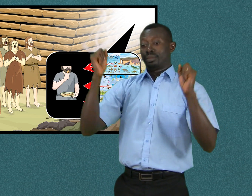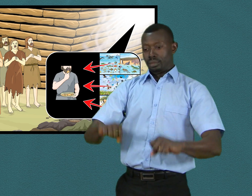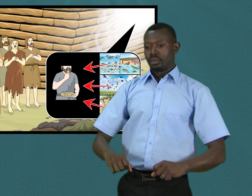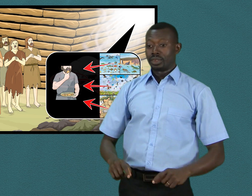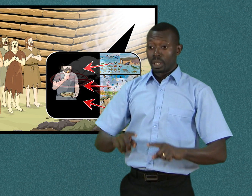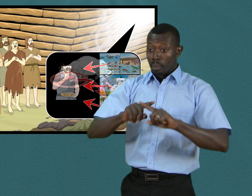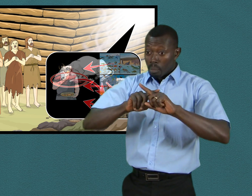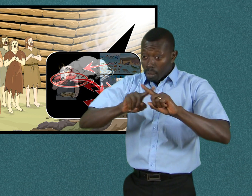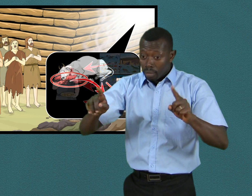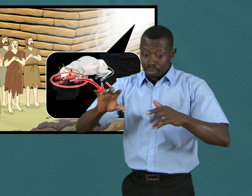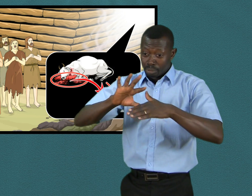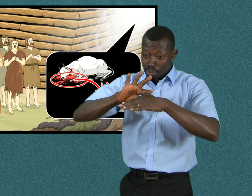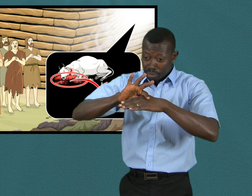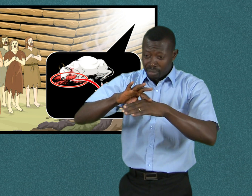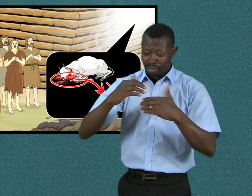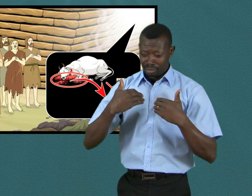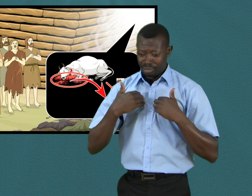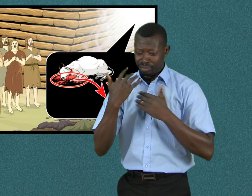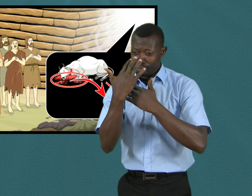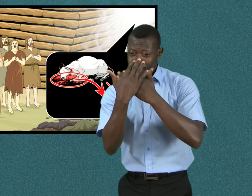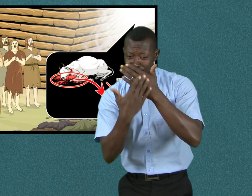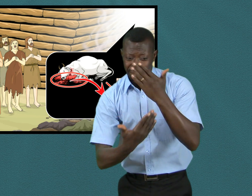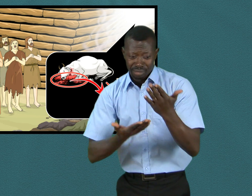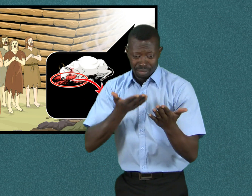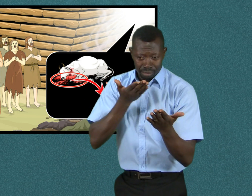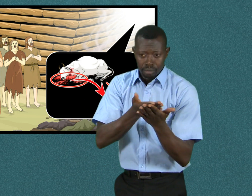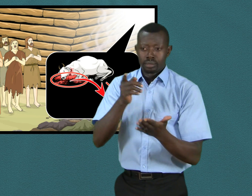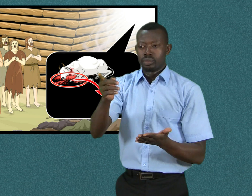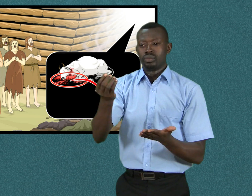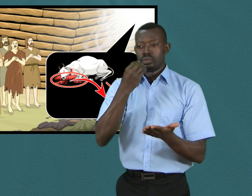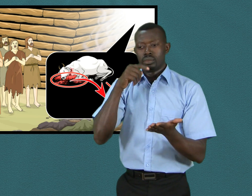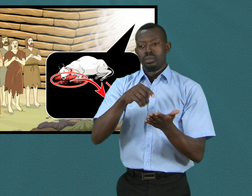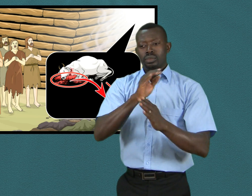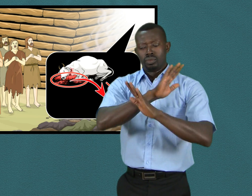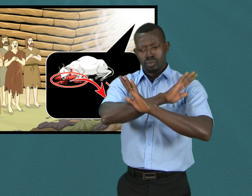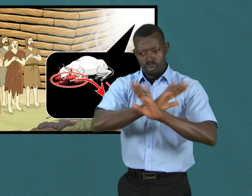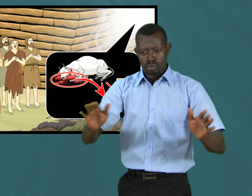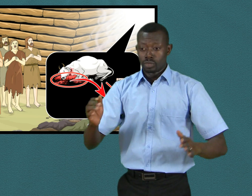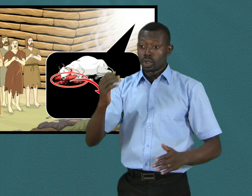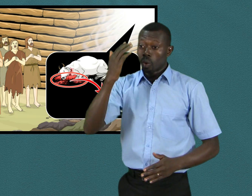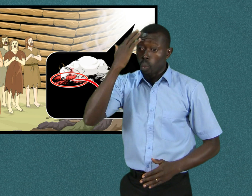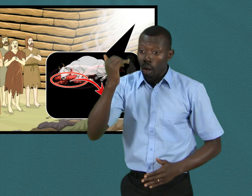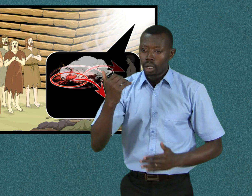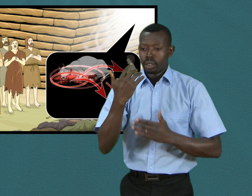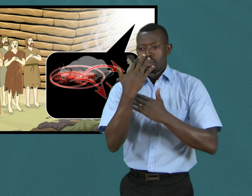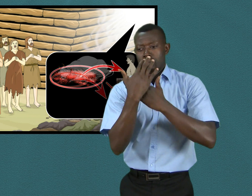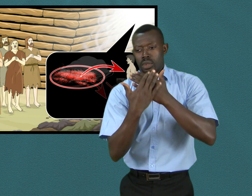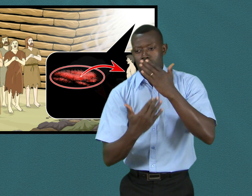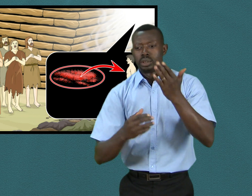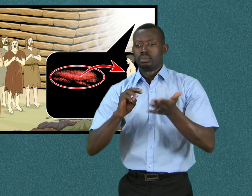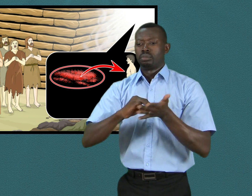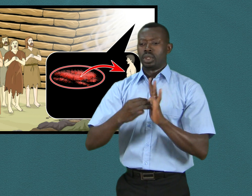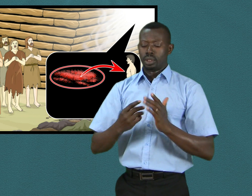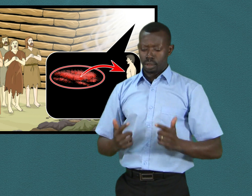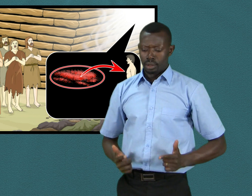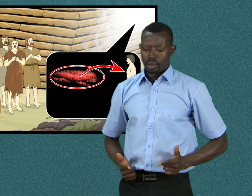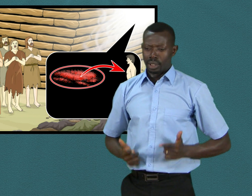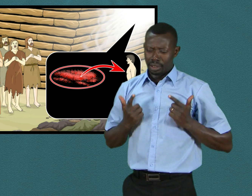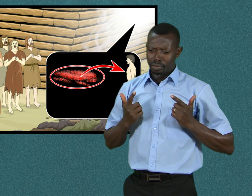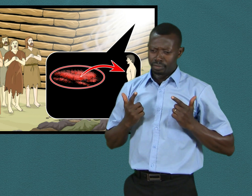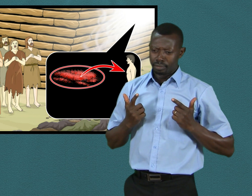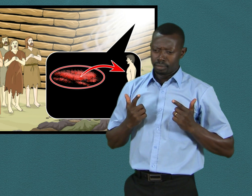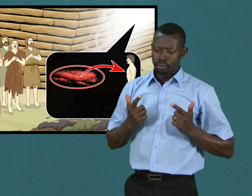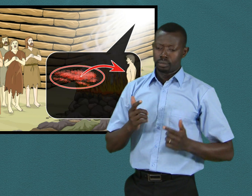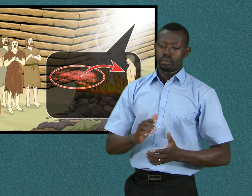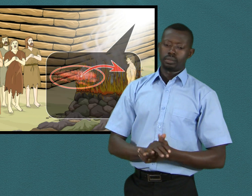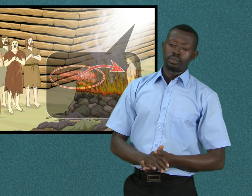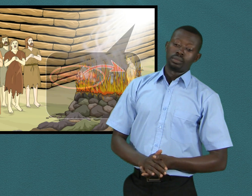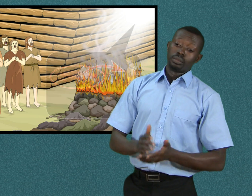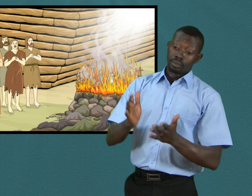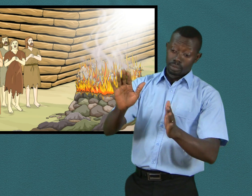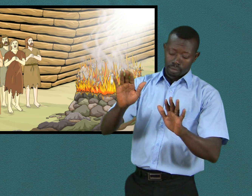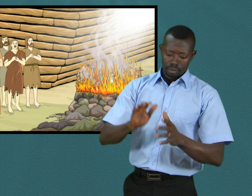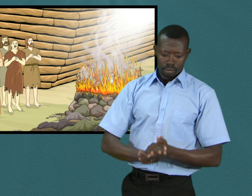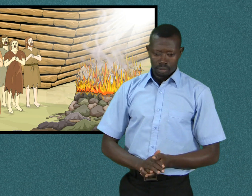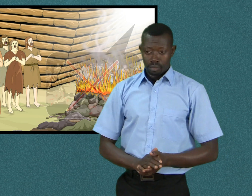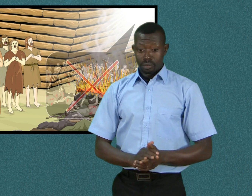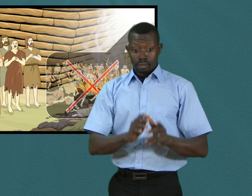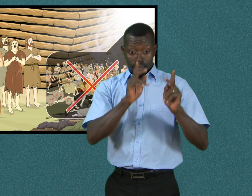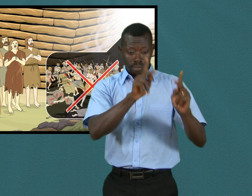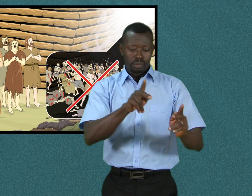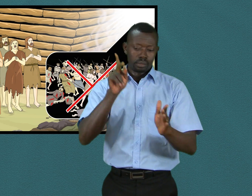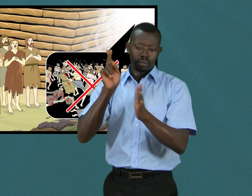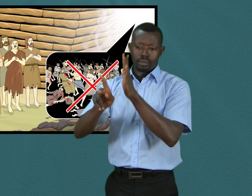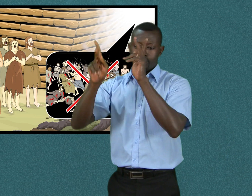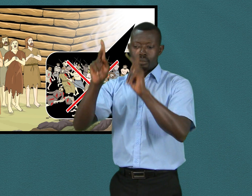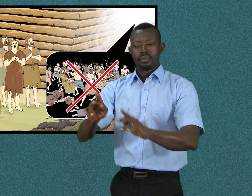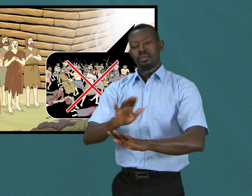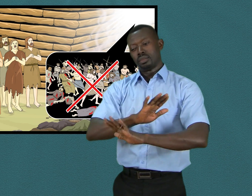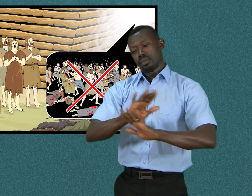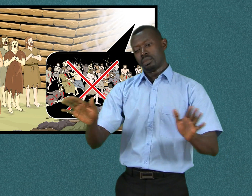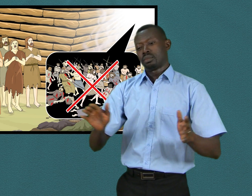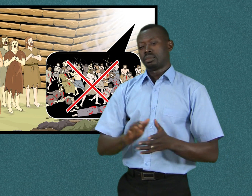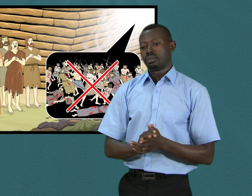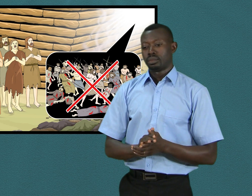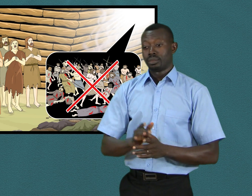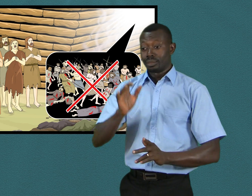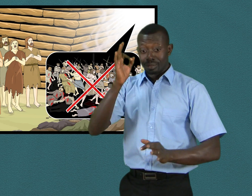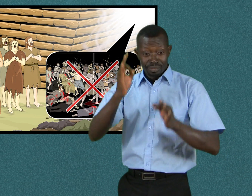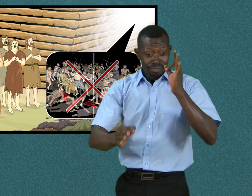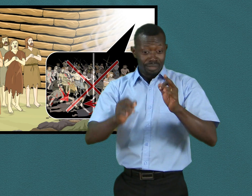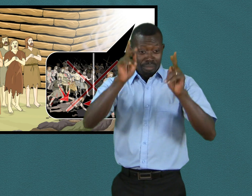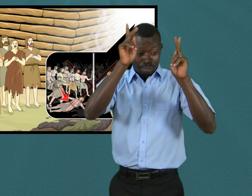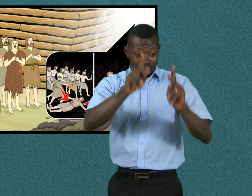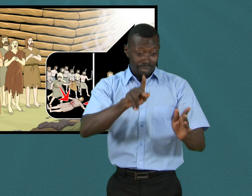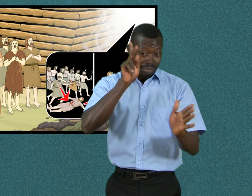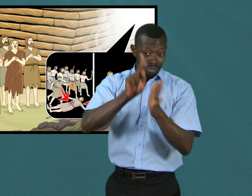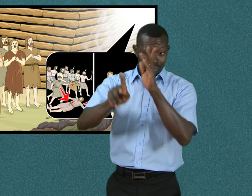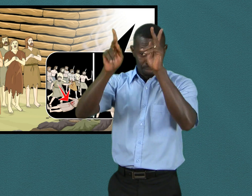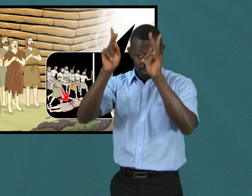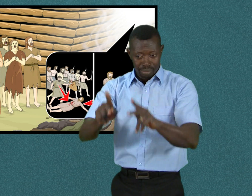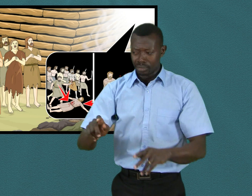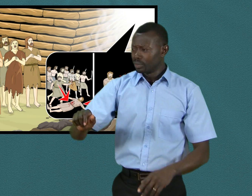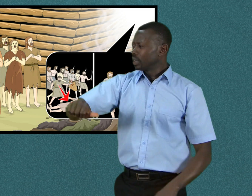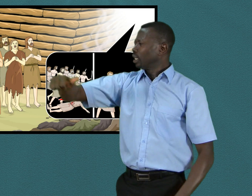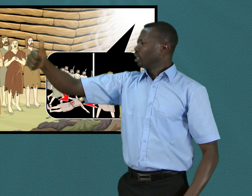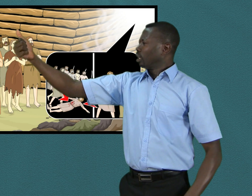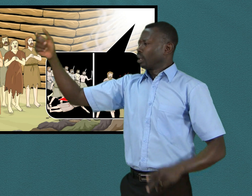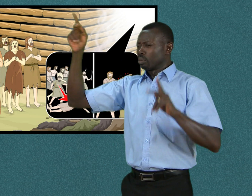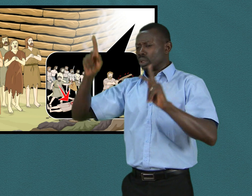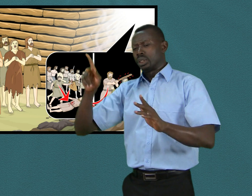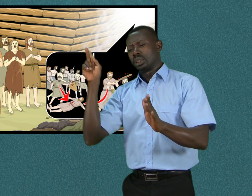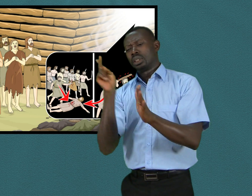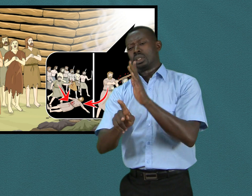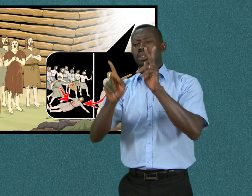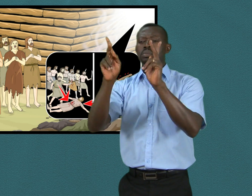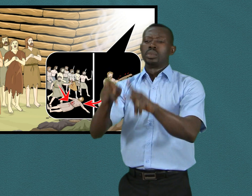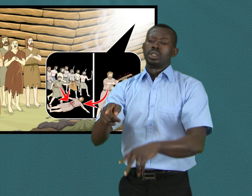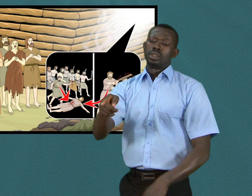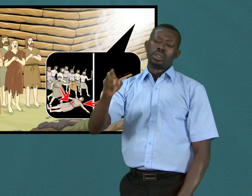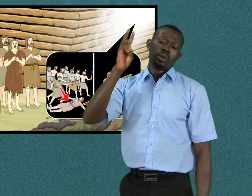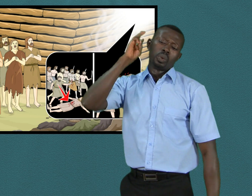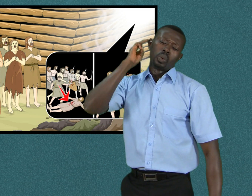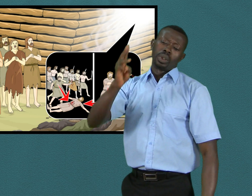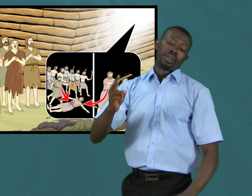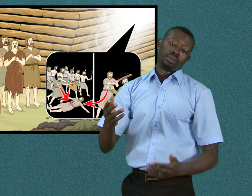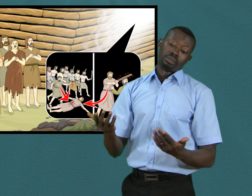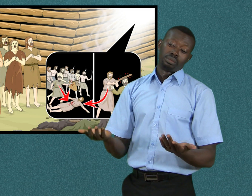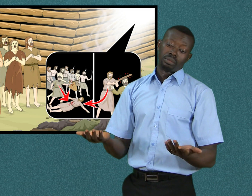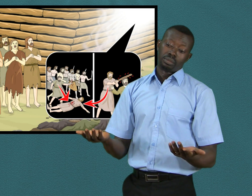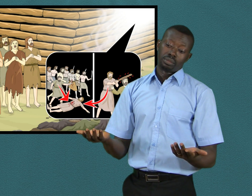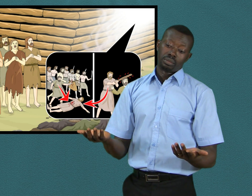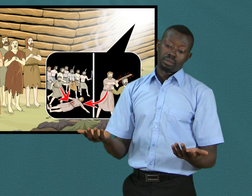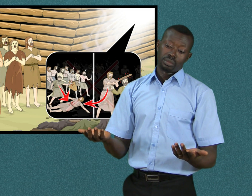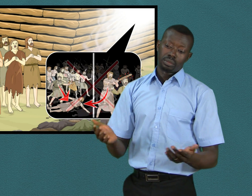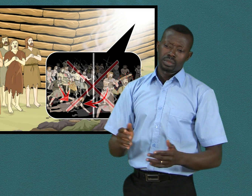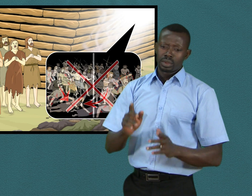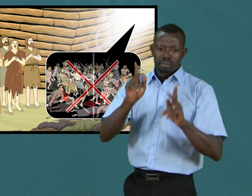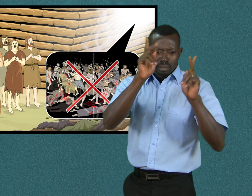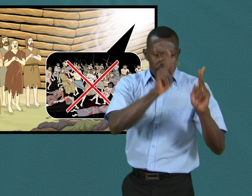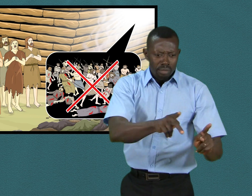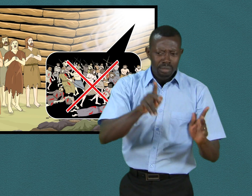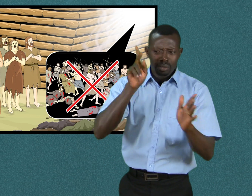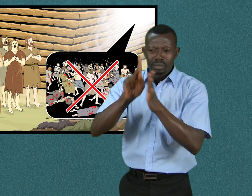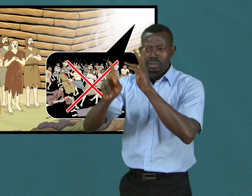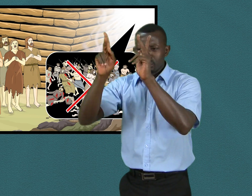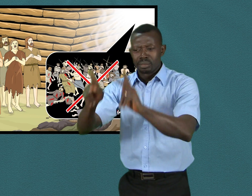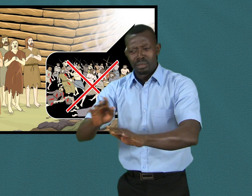But you must not eat meat with its lifeblood still in it. And surely I will require the life of any man or beast by whose hand your lifeblood is shed.